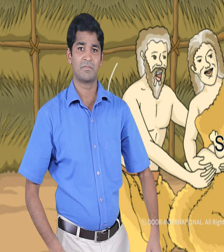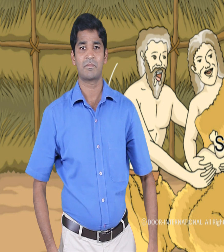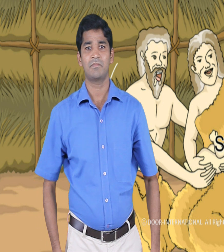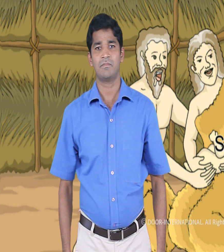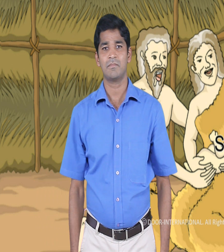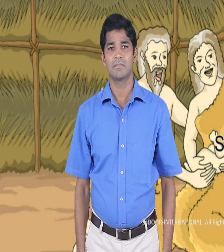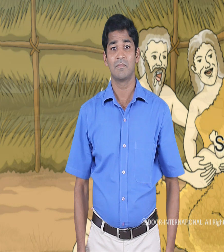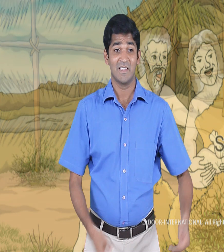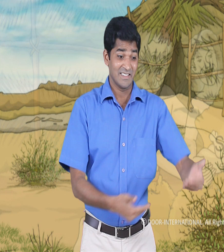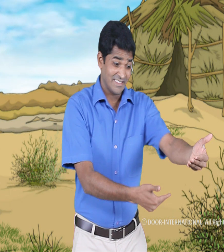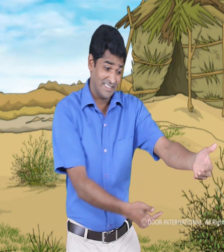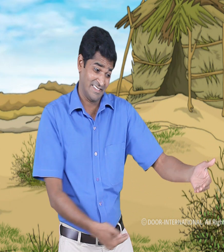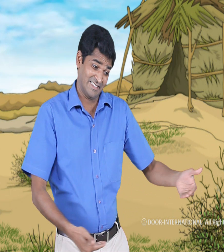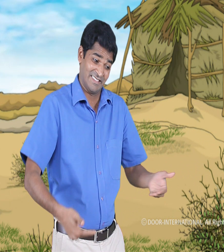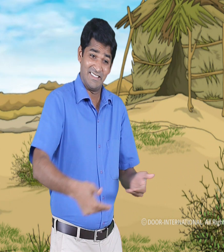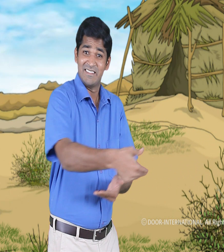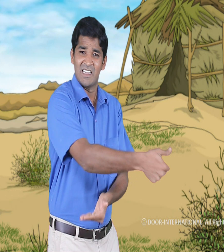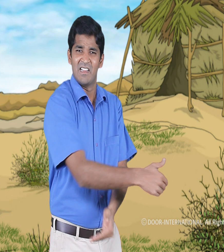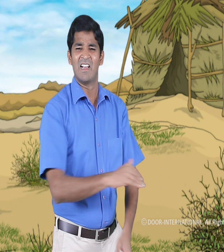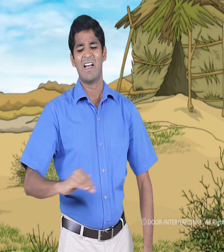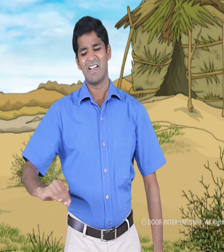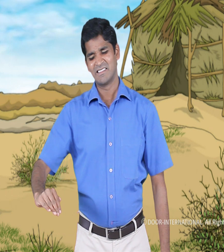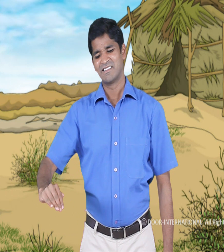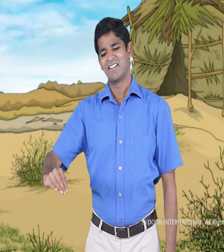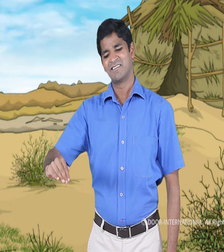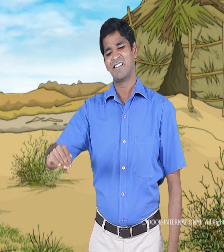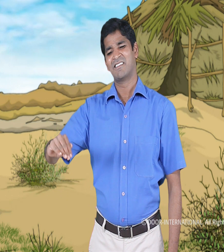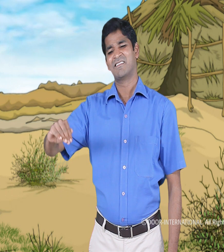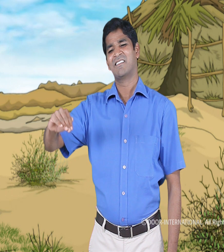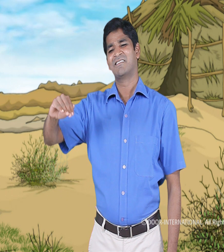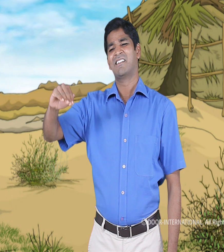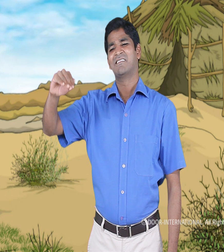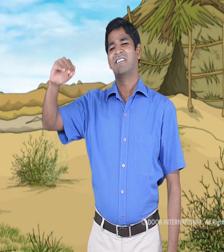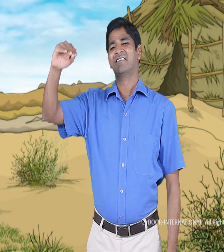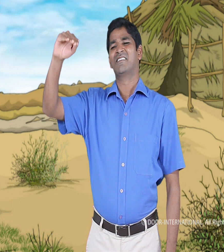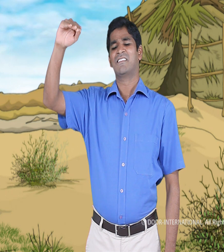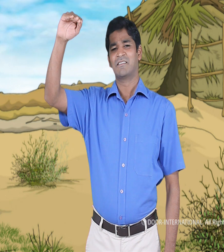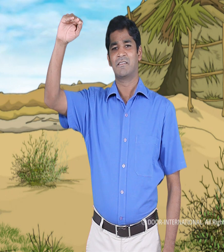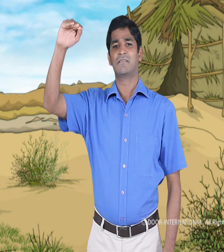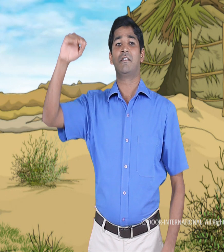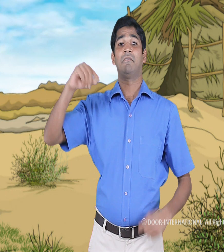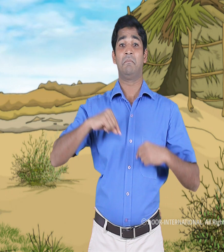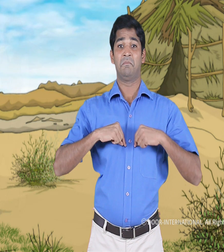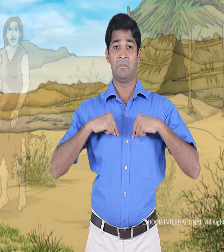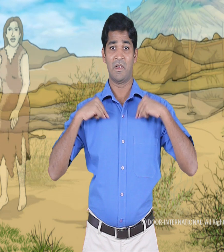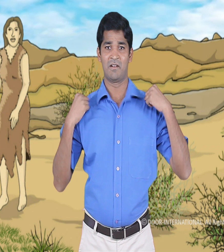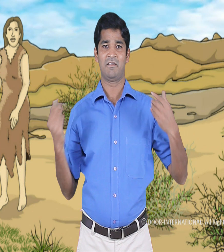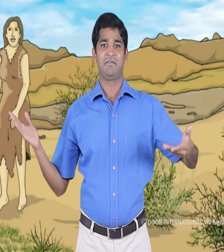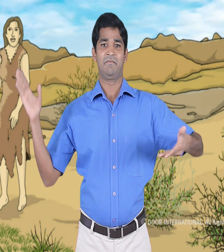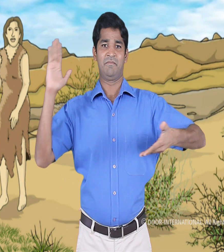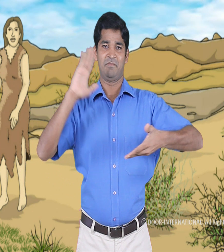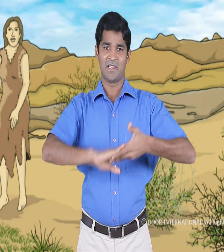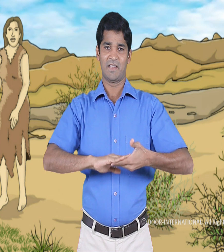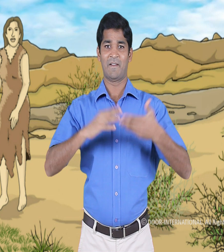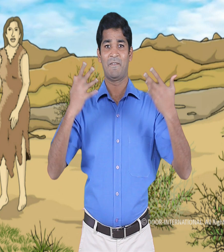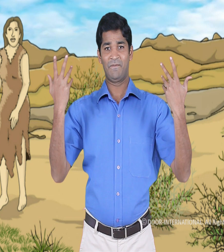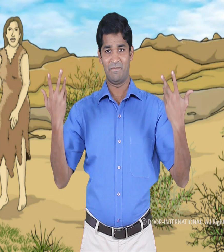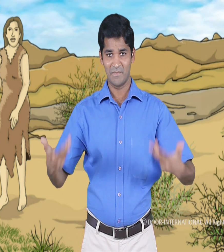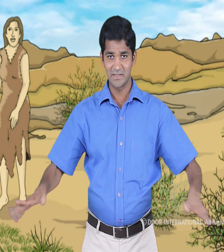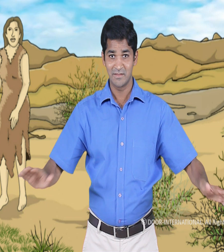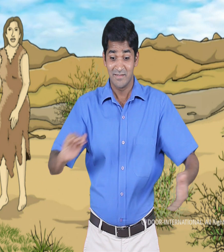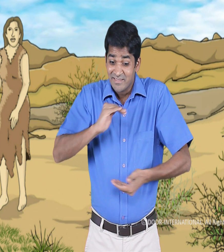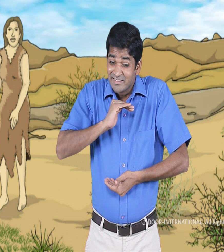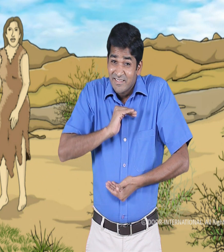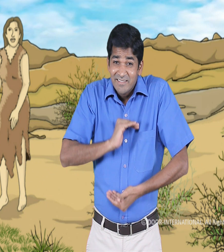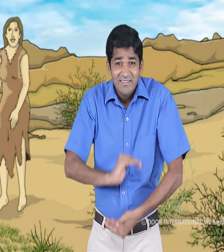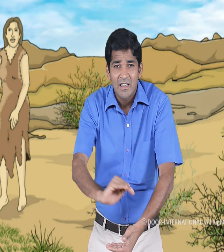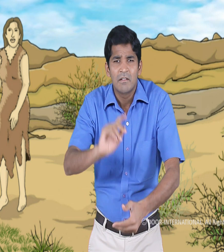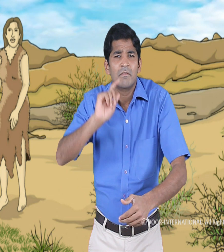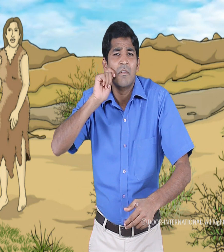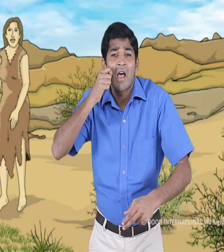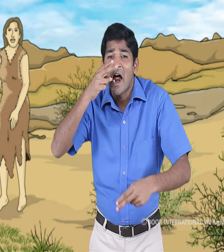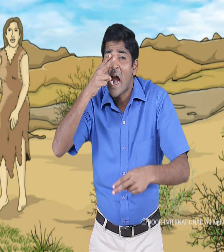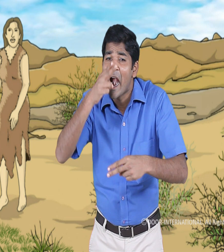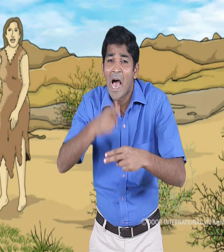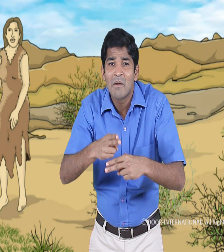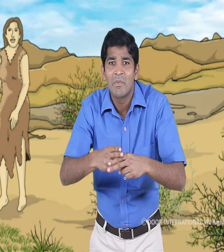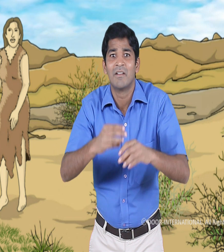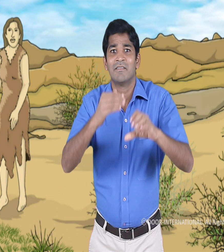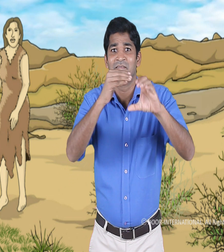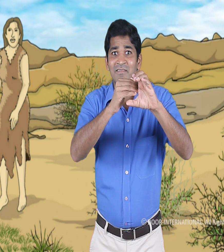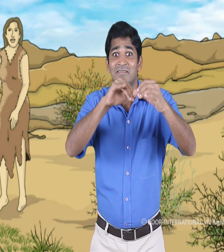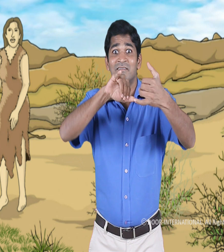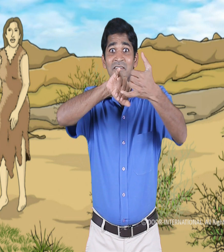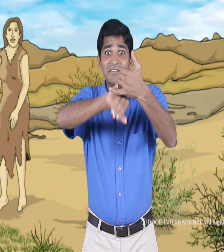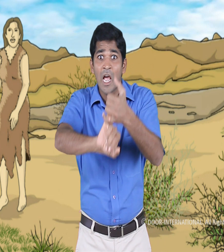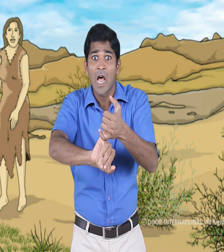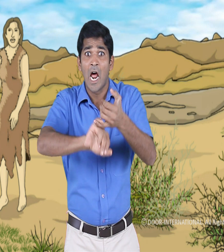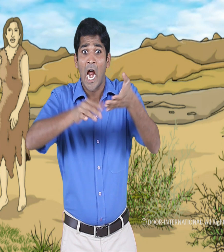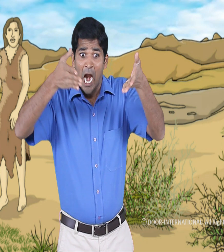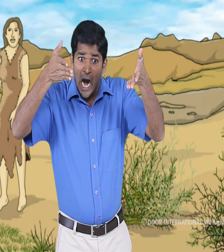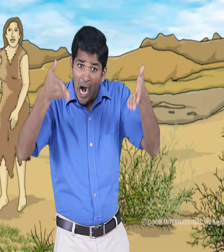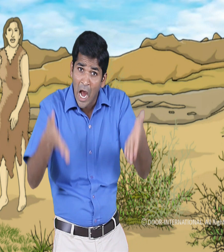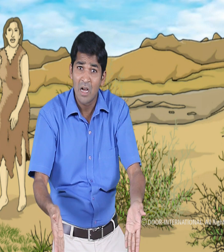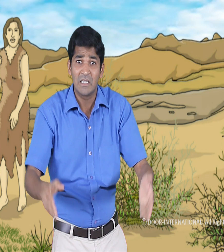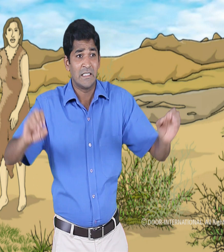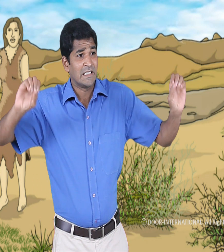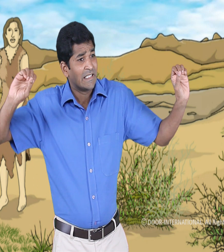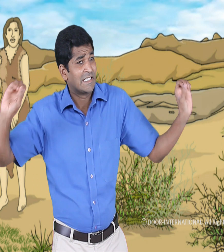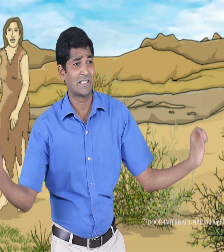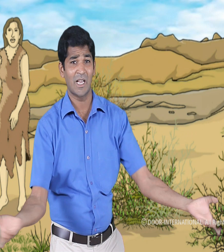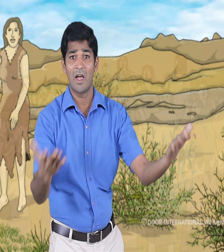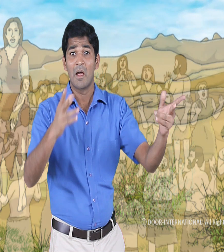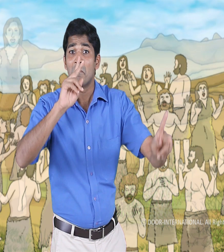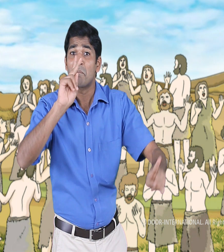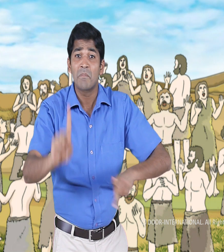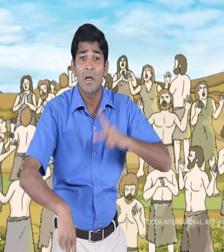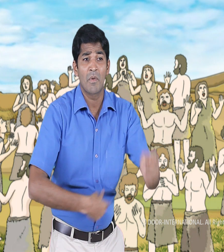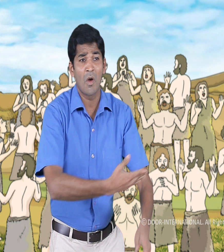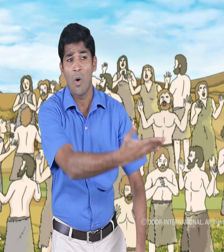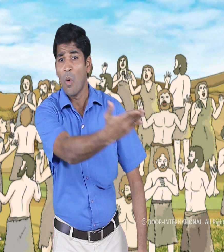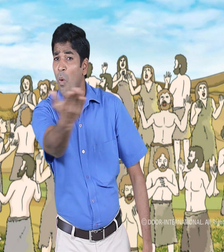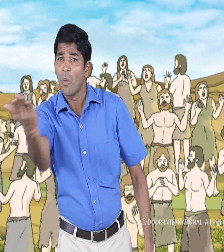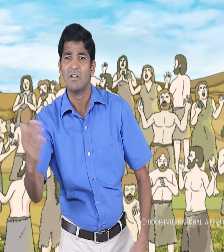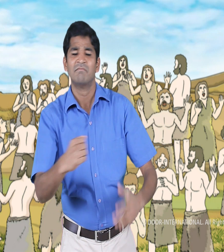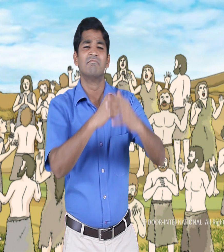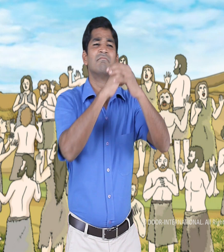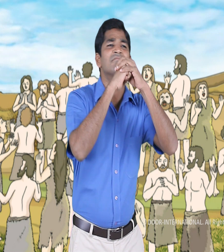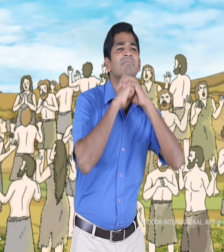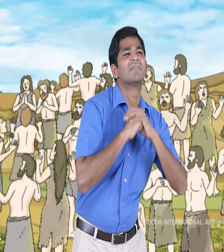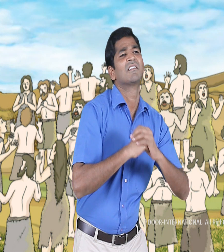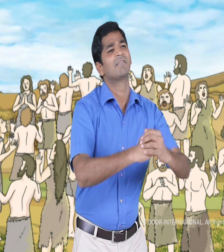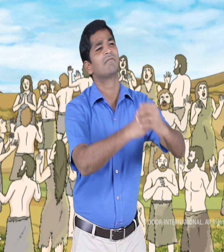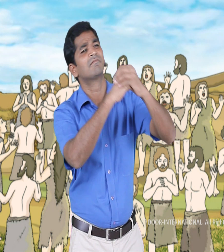And to Seth also a son was born, and he called him Enosh.